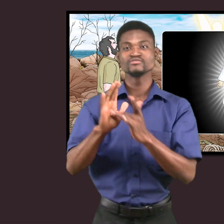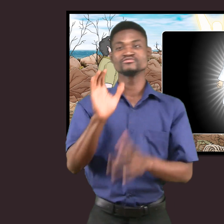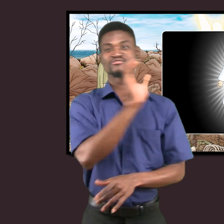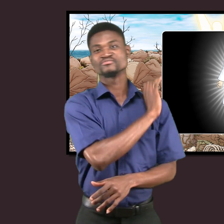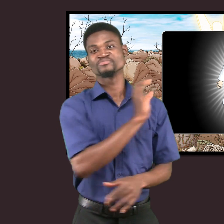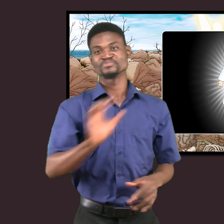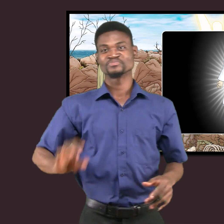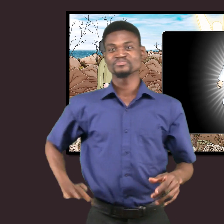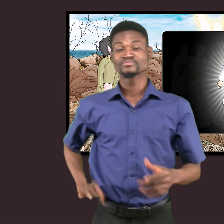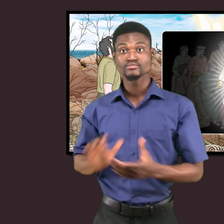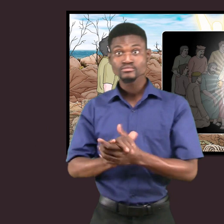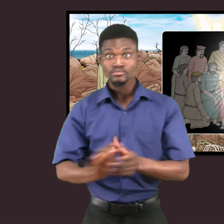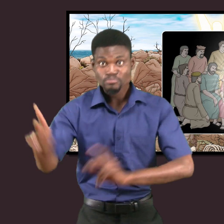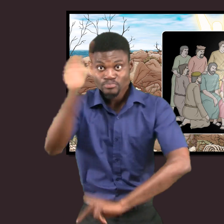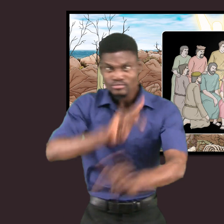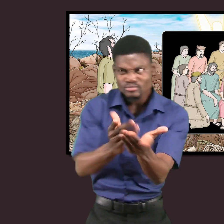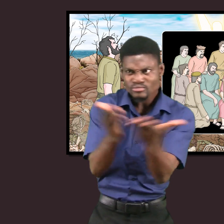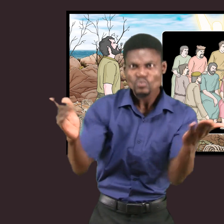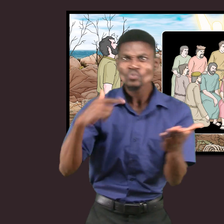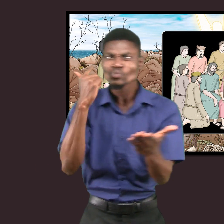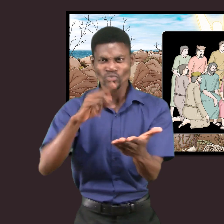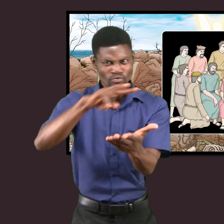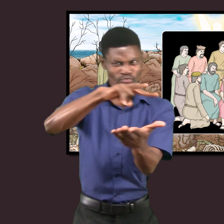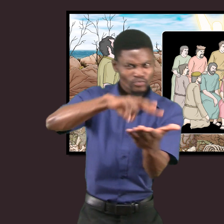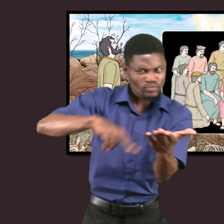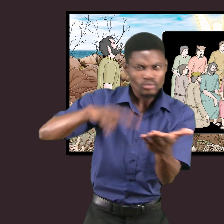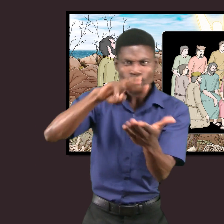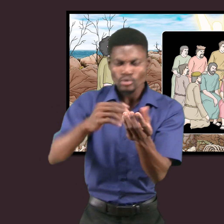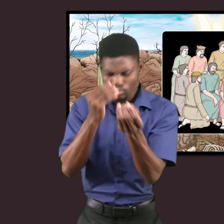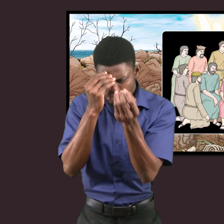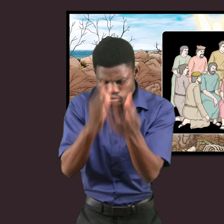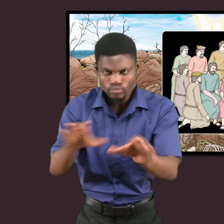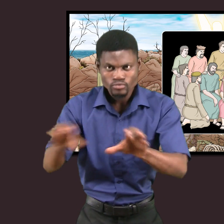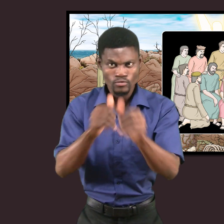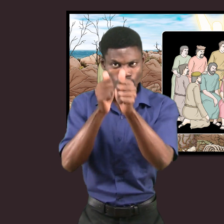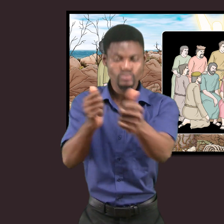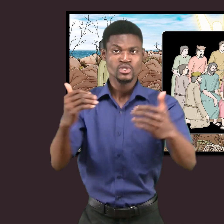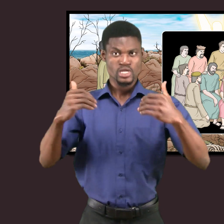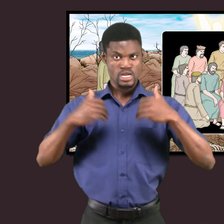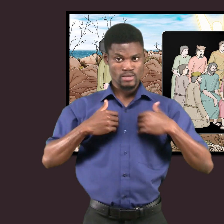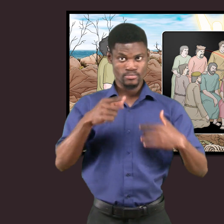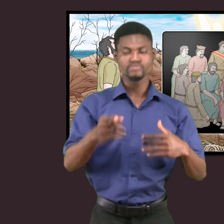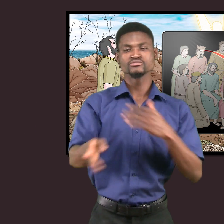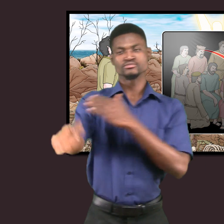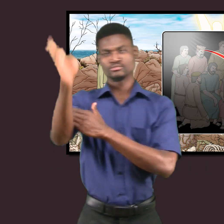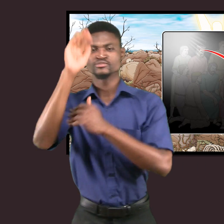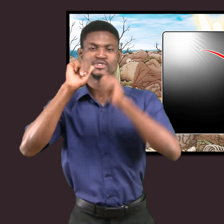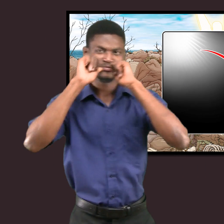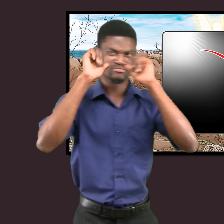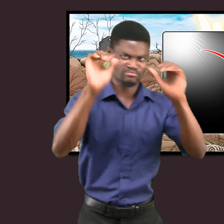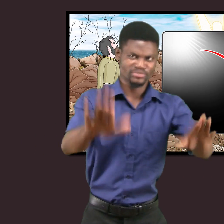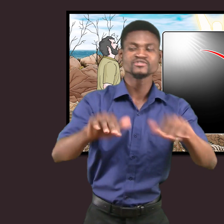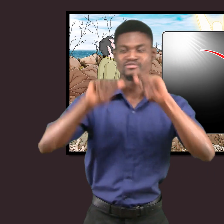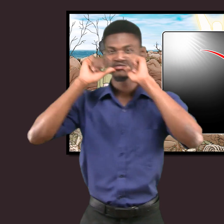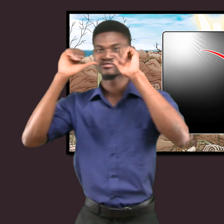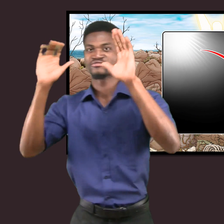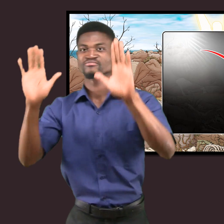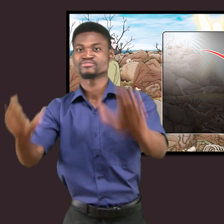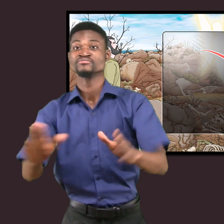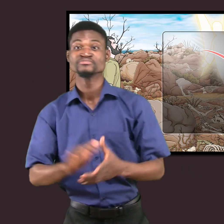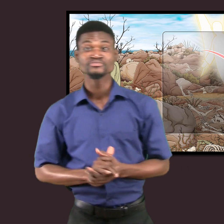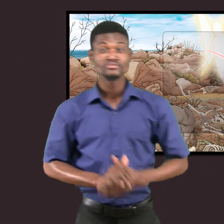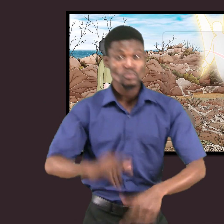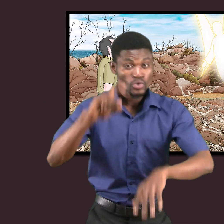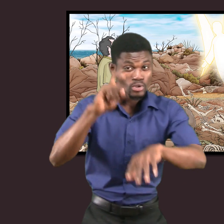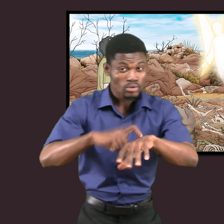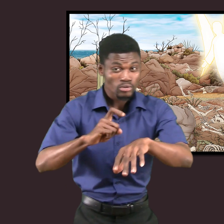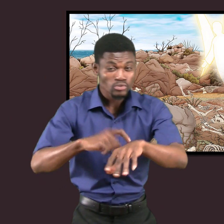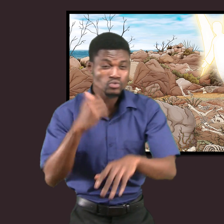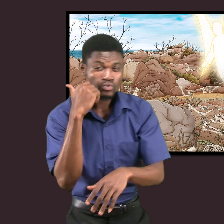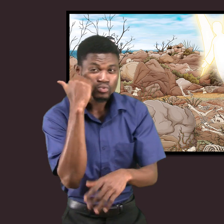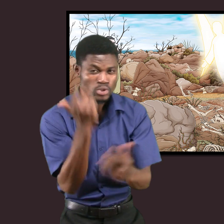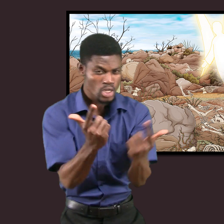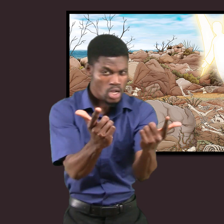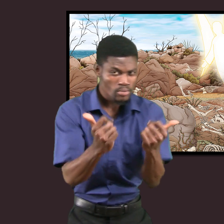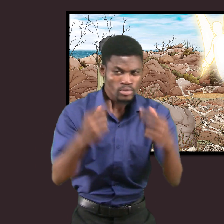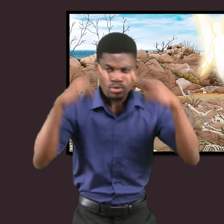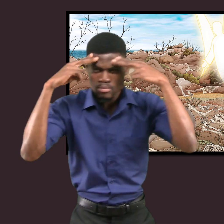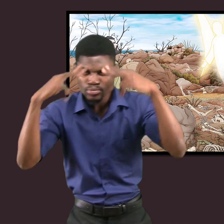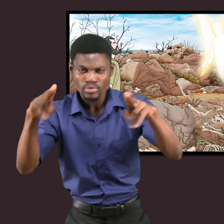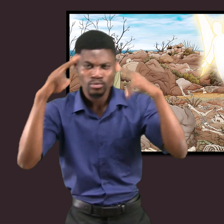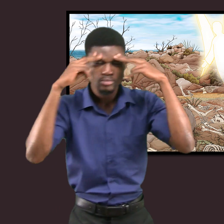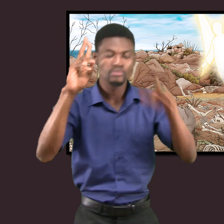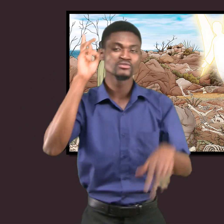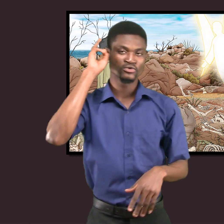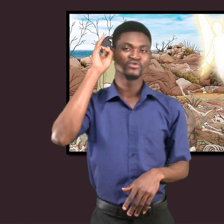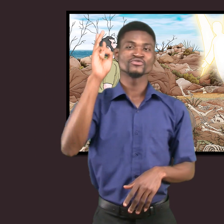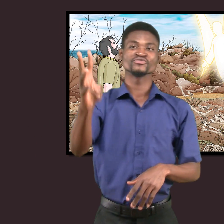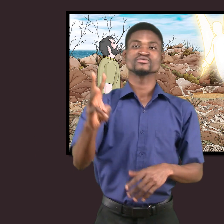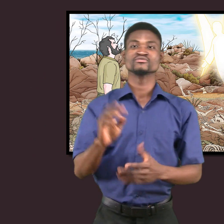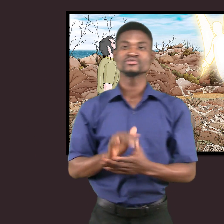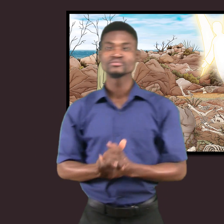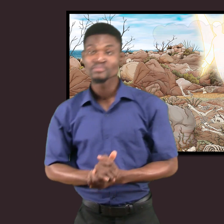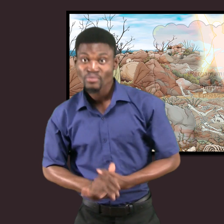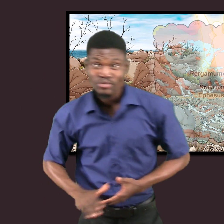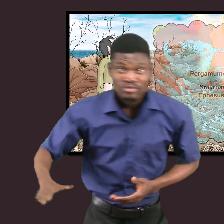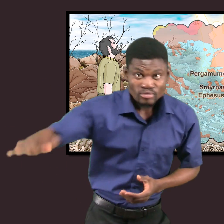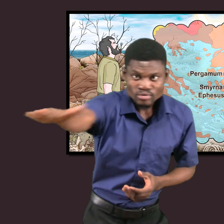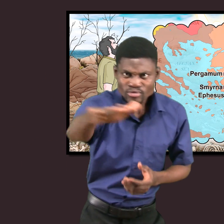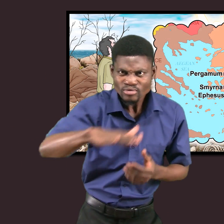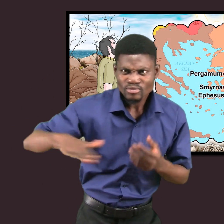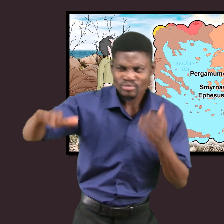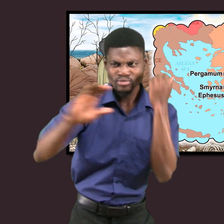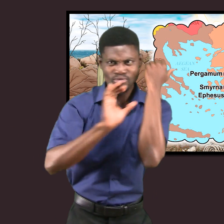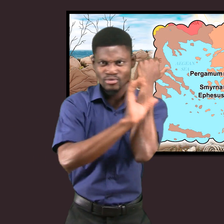Blessed is the one who reads aloud the words of this prophecy, and blessed are those who hear and obey what is written in it, because the time is near.